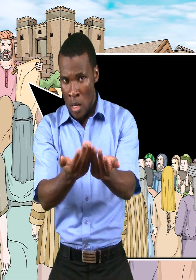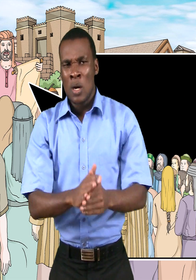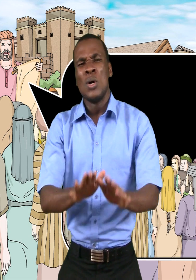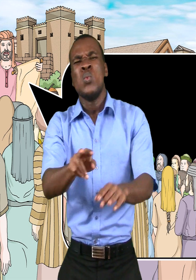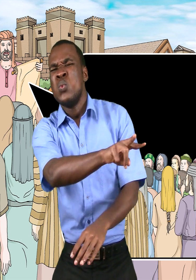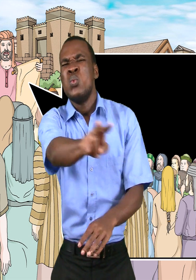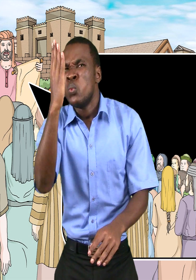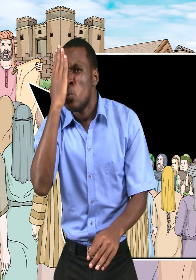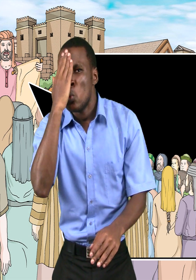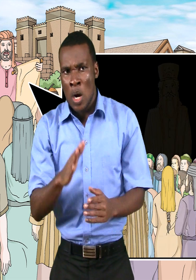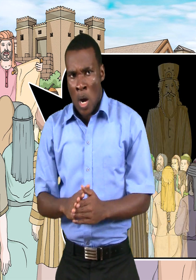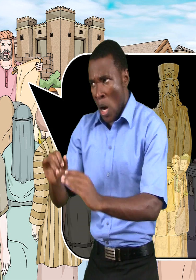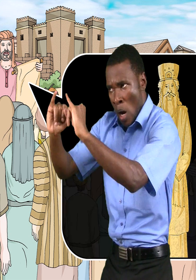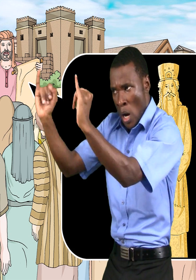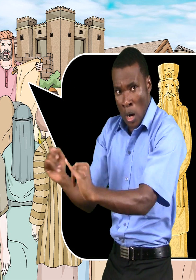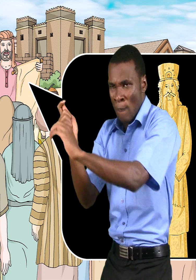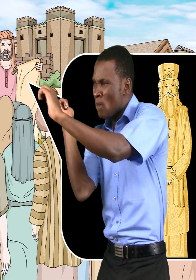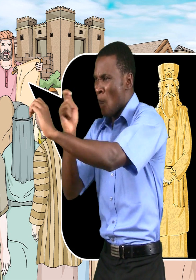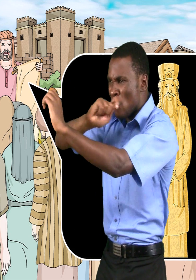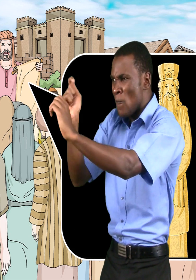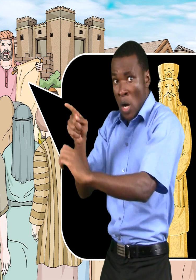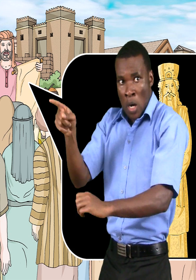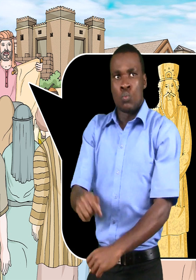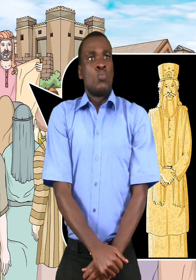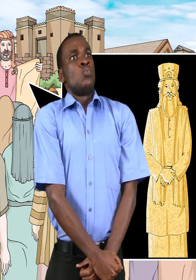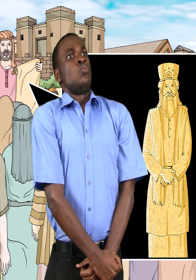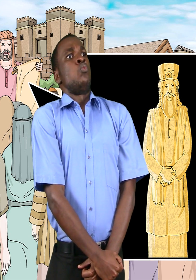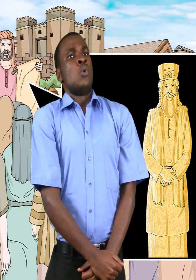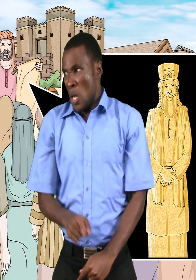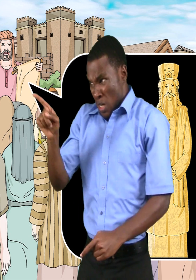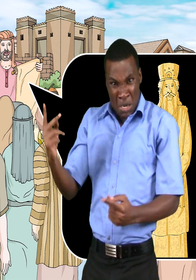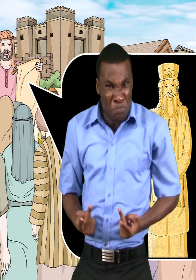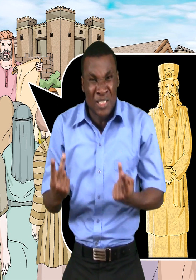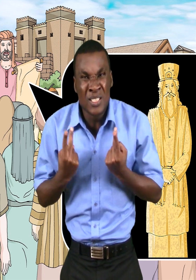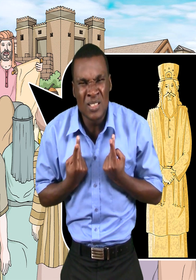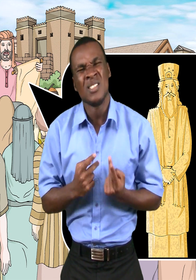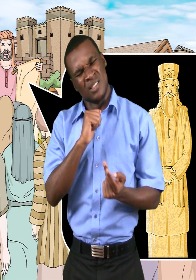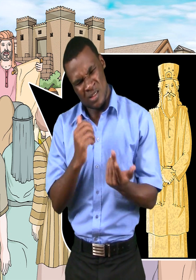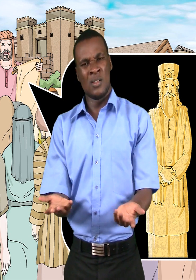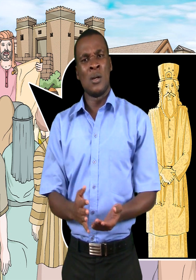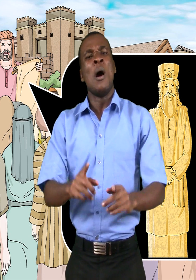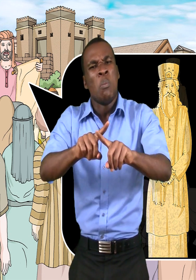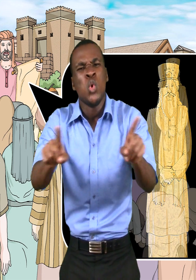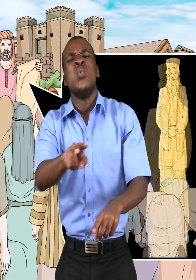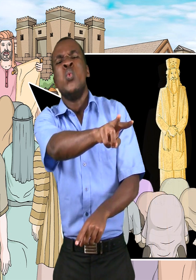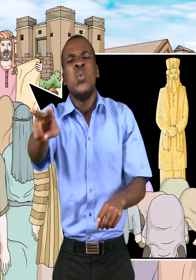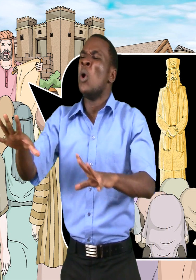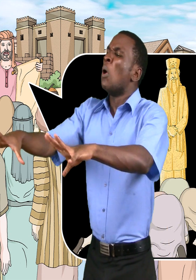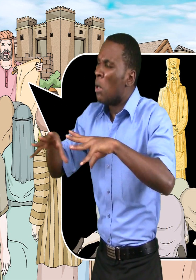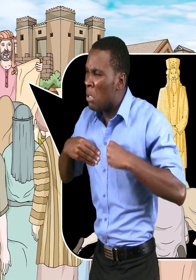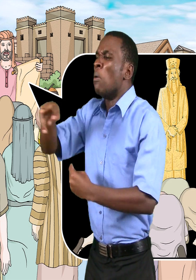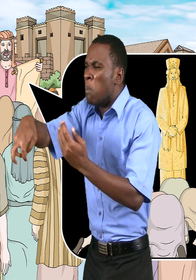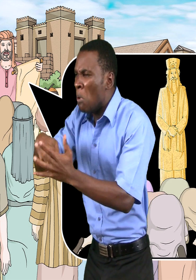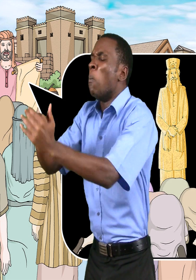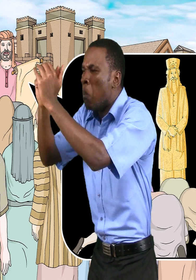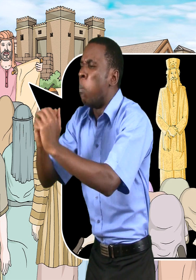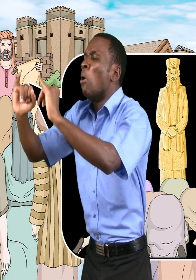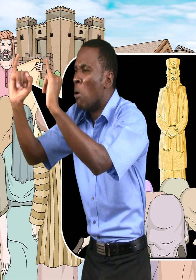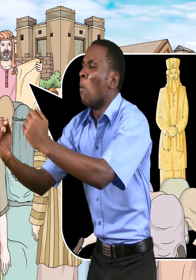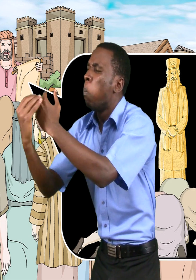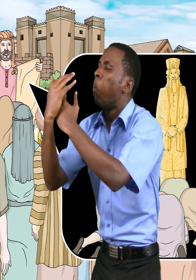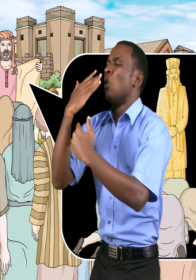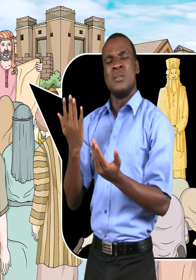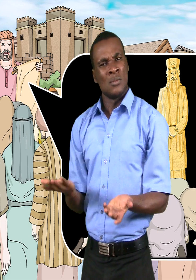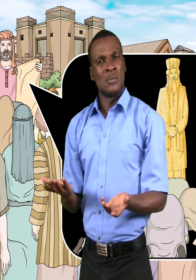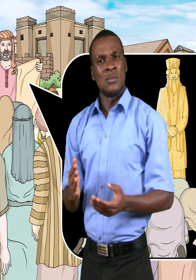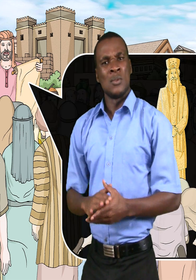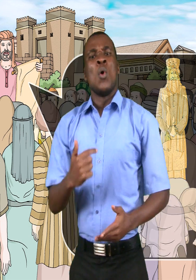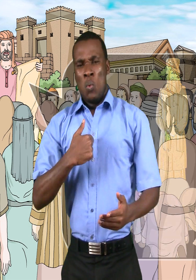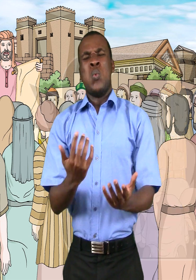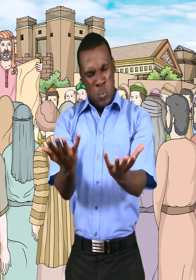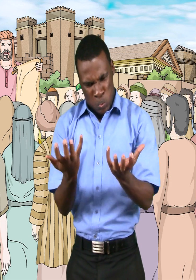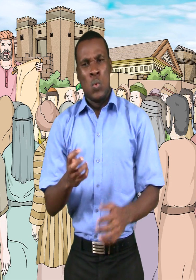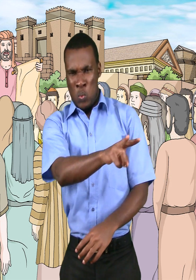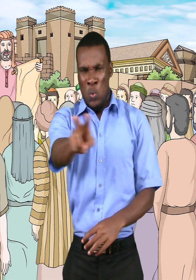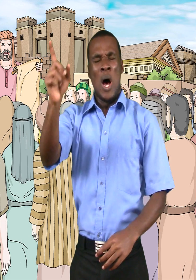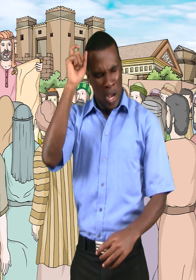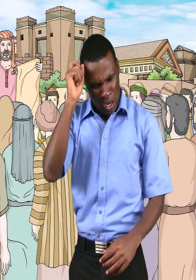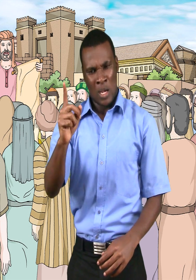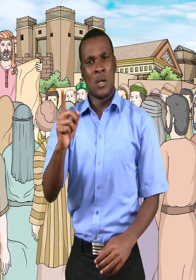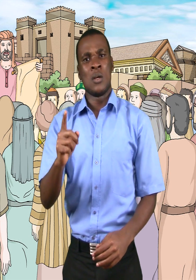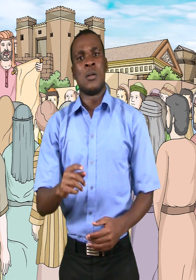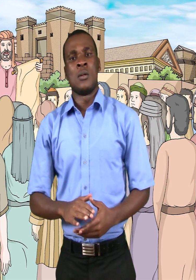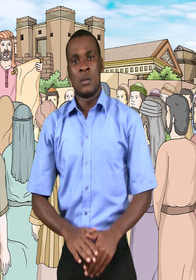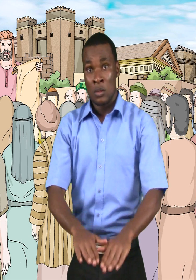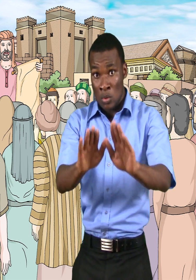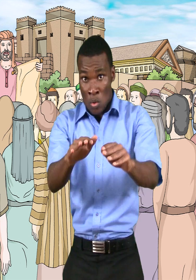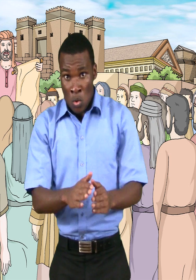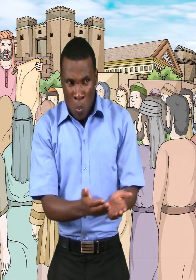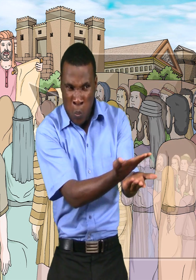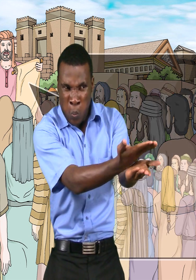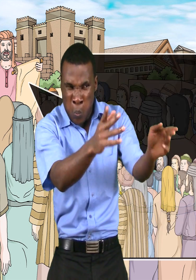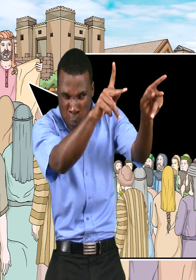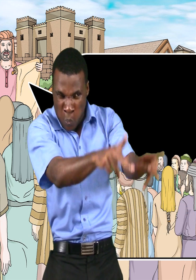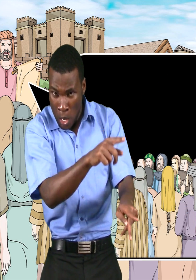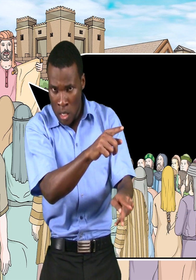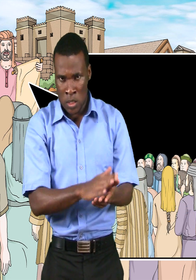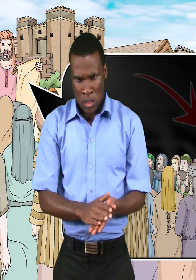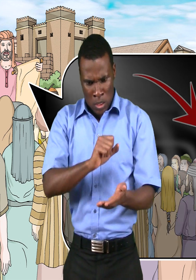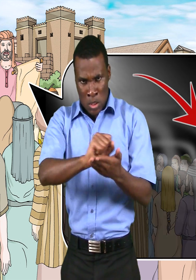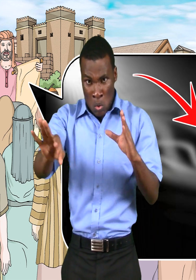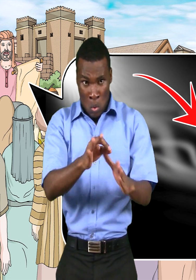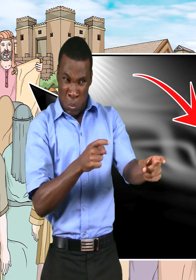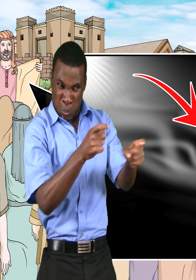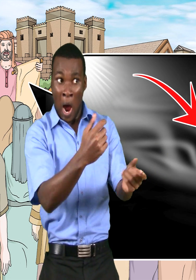You know that when you were pagans, you were influenced and led astray to mute idols.